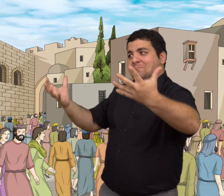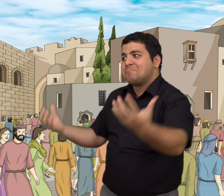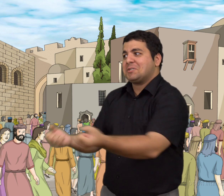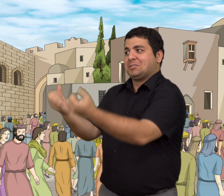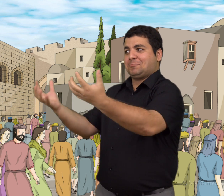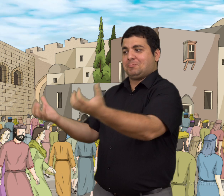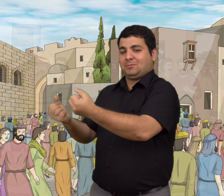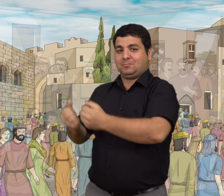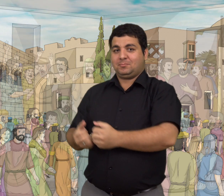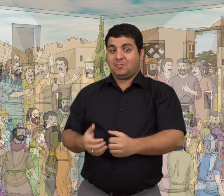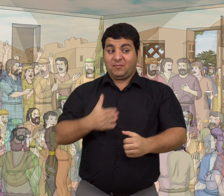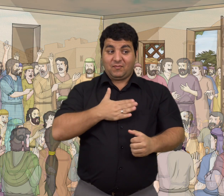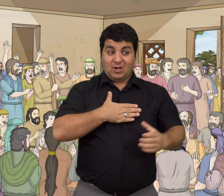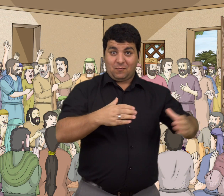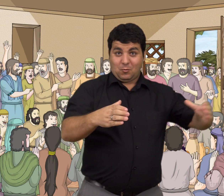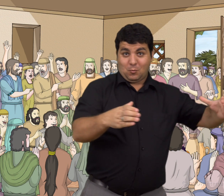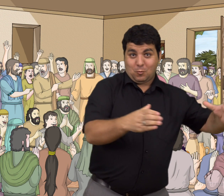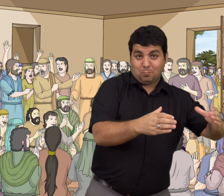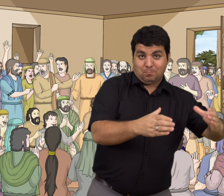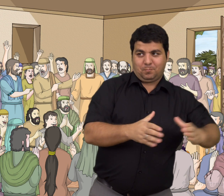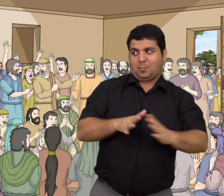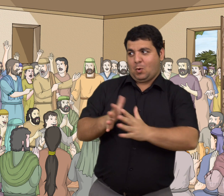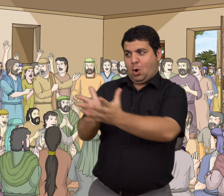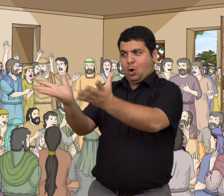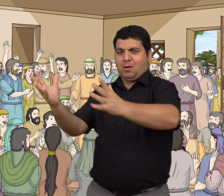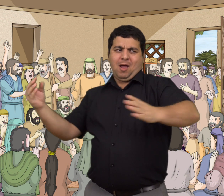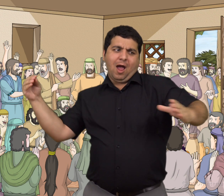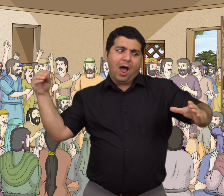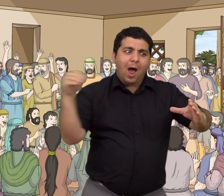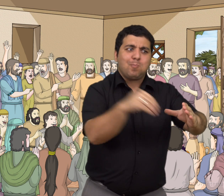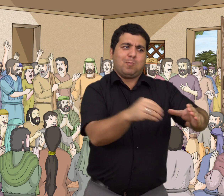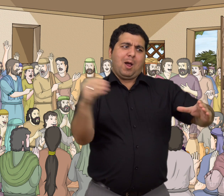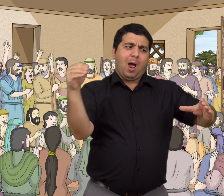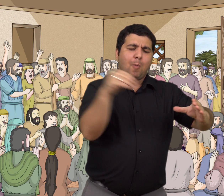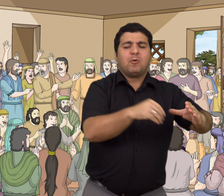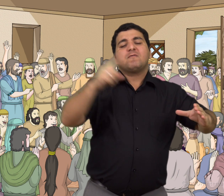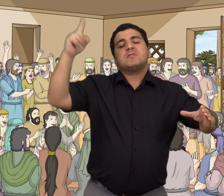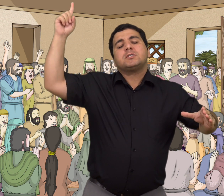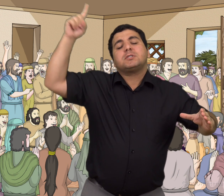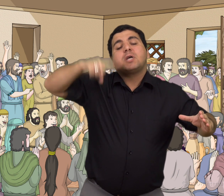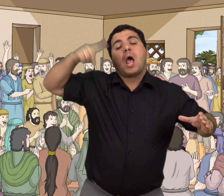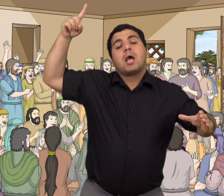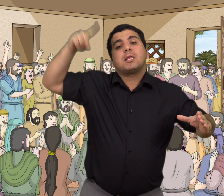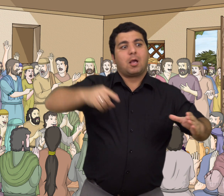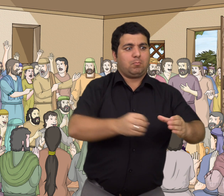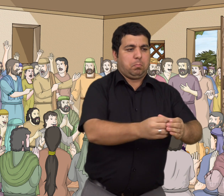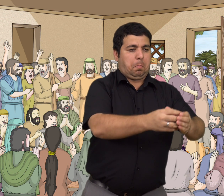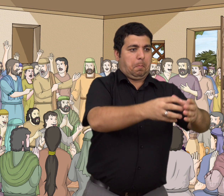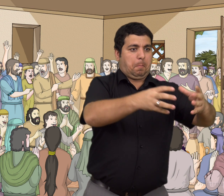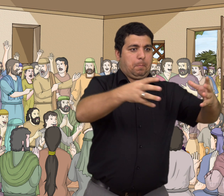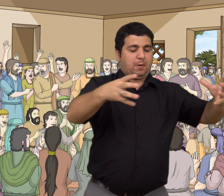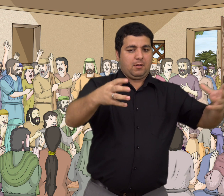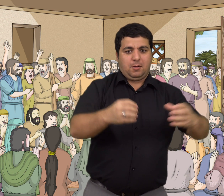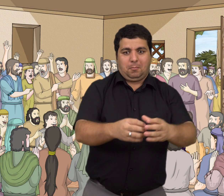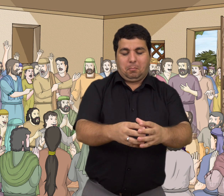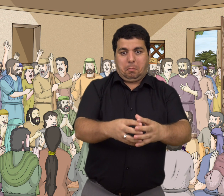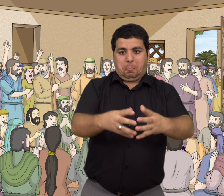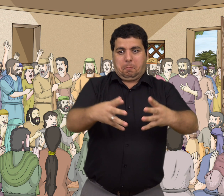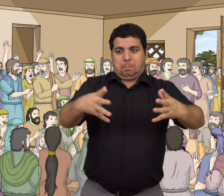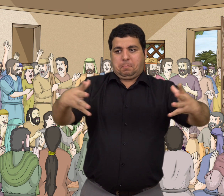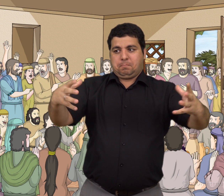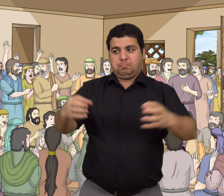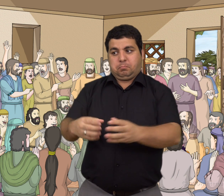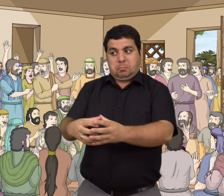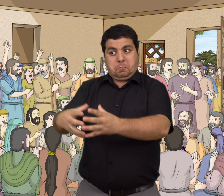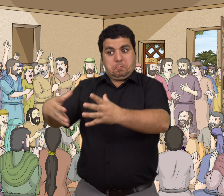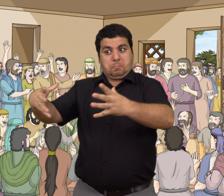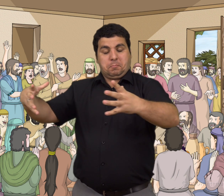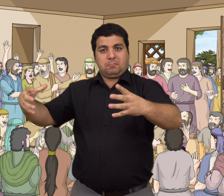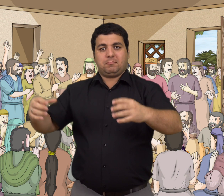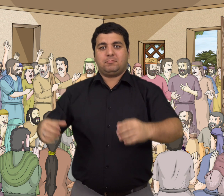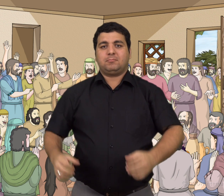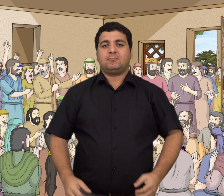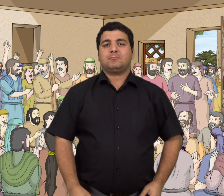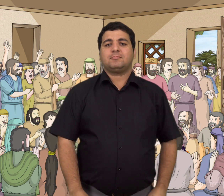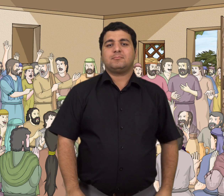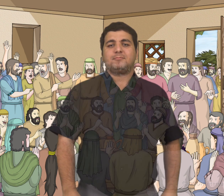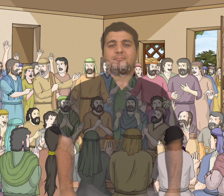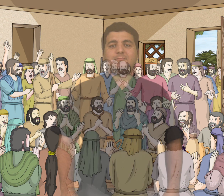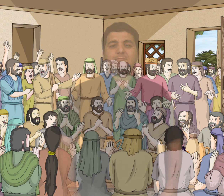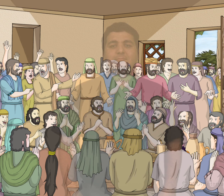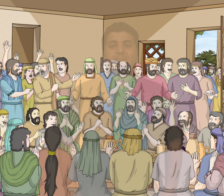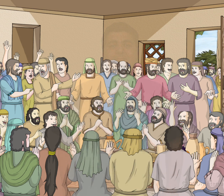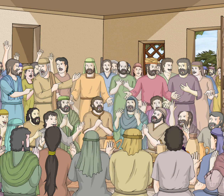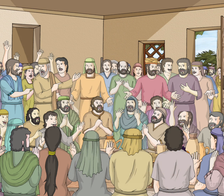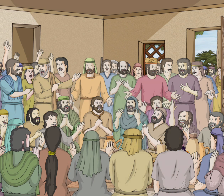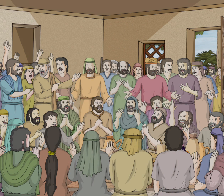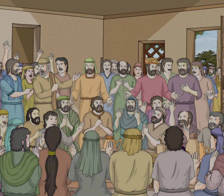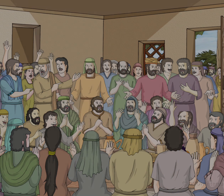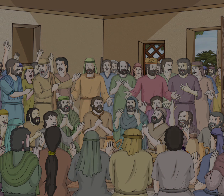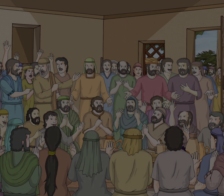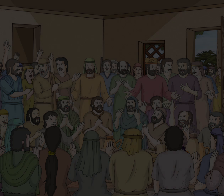And the Lord added to their number daily those who were being saved.